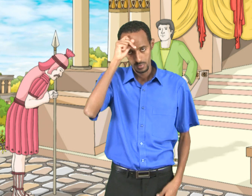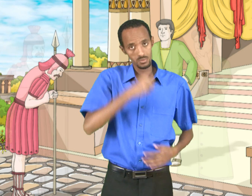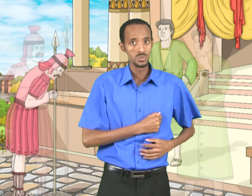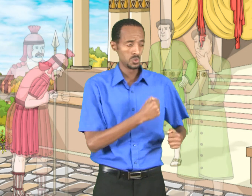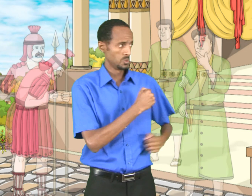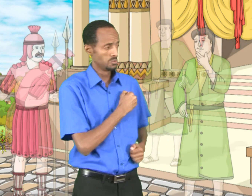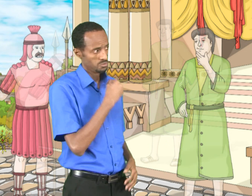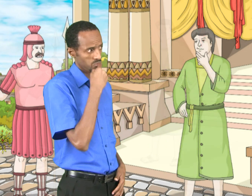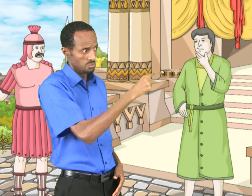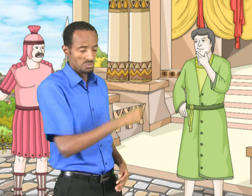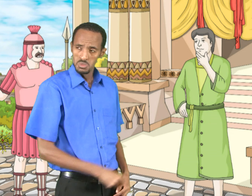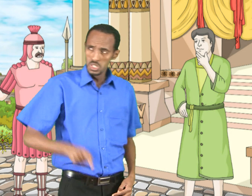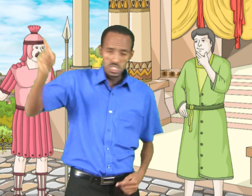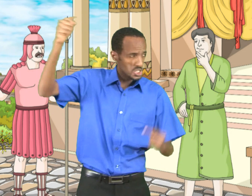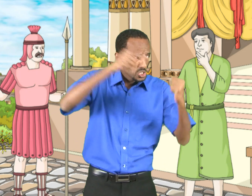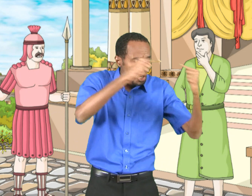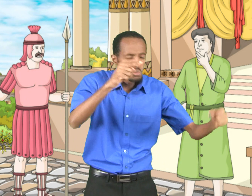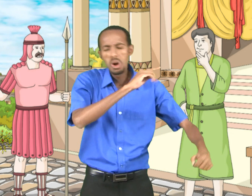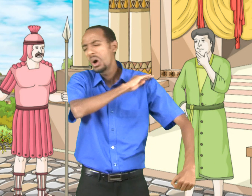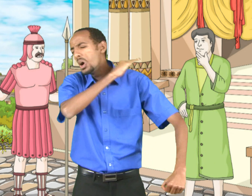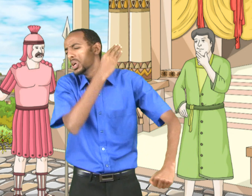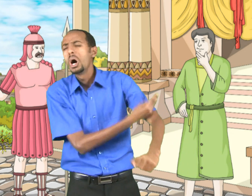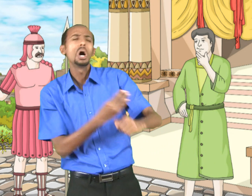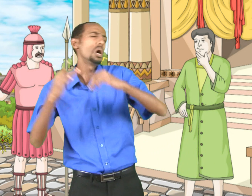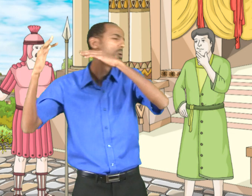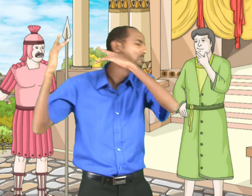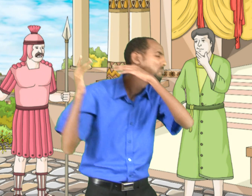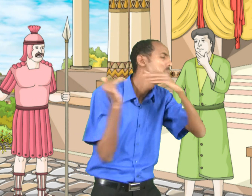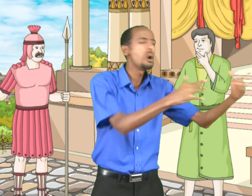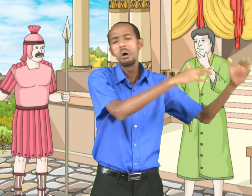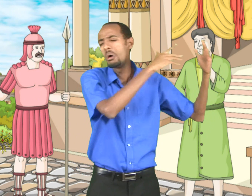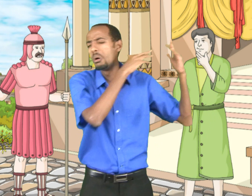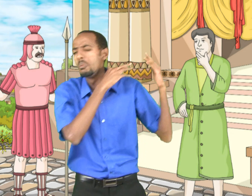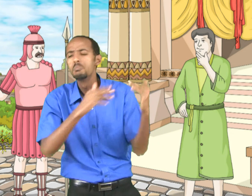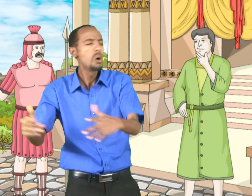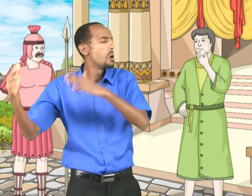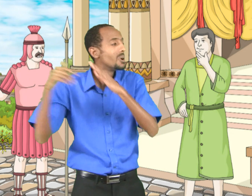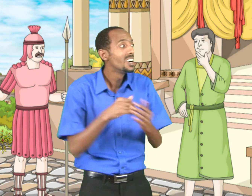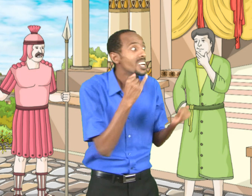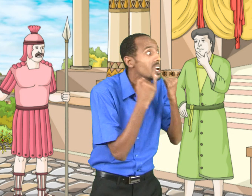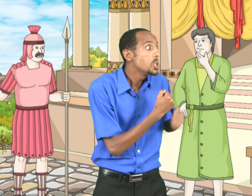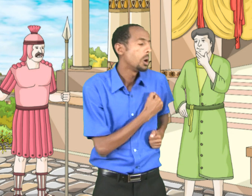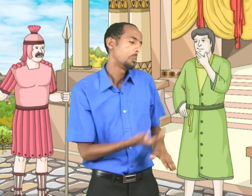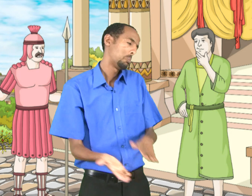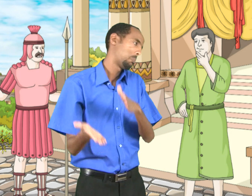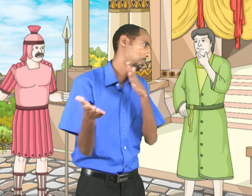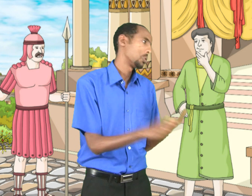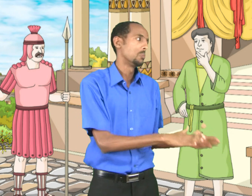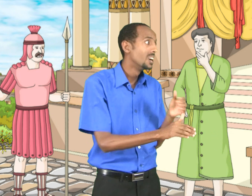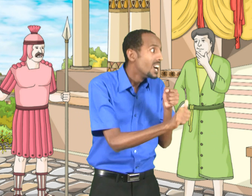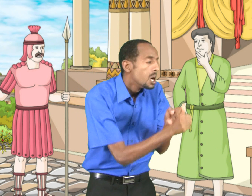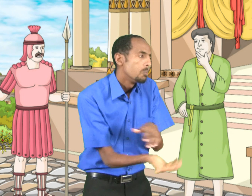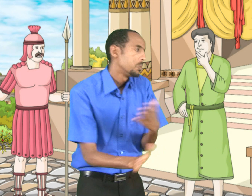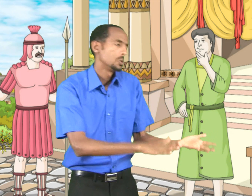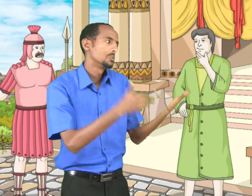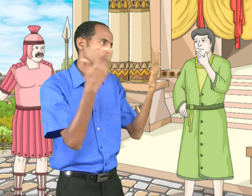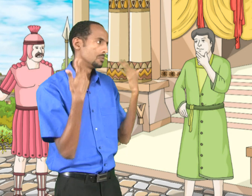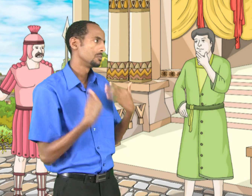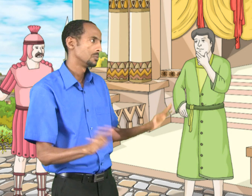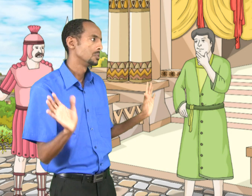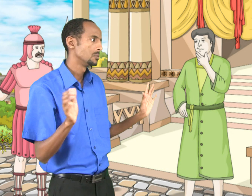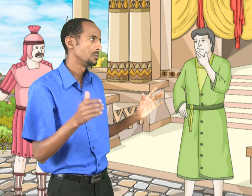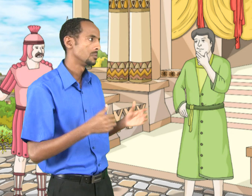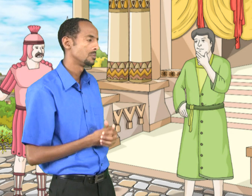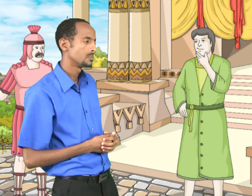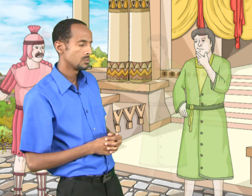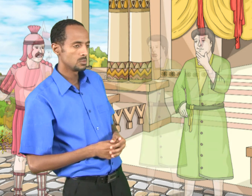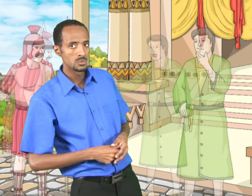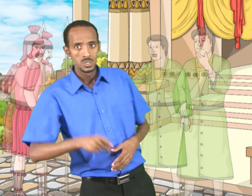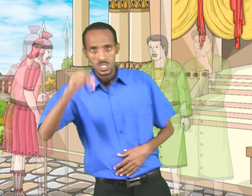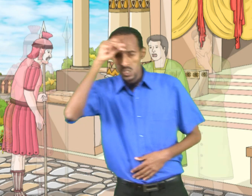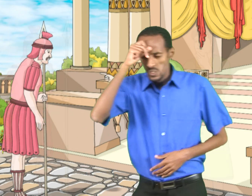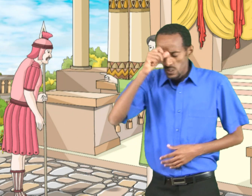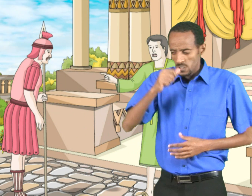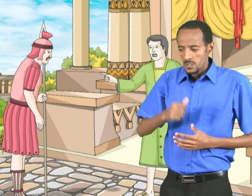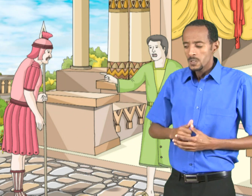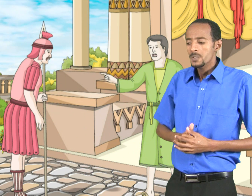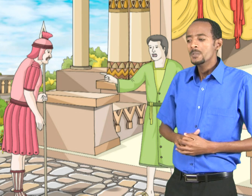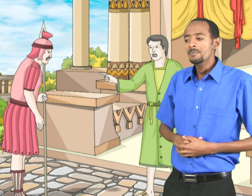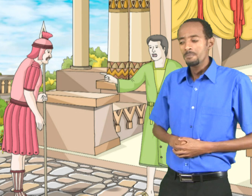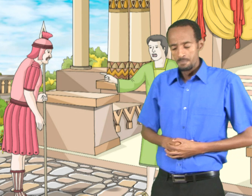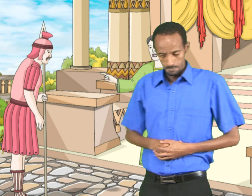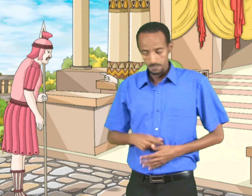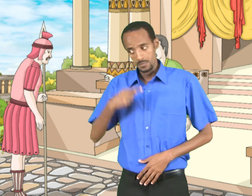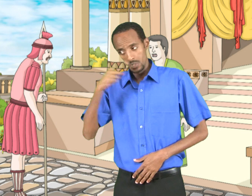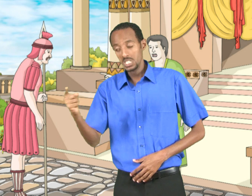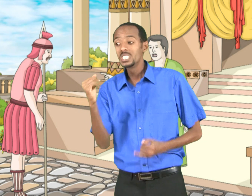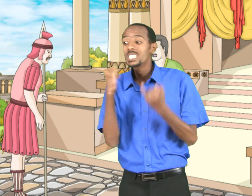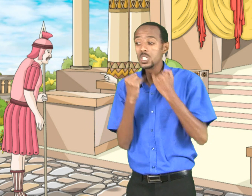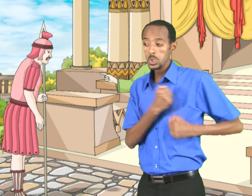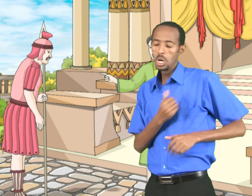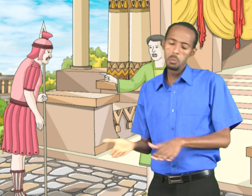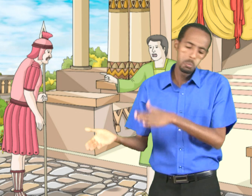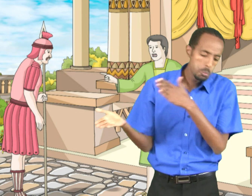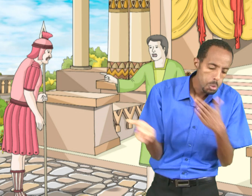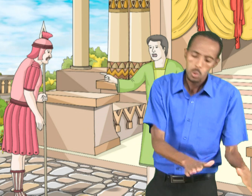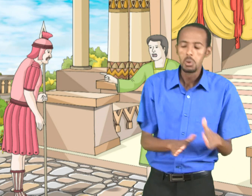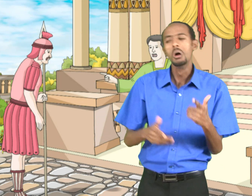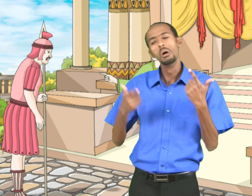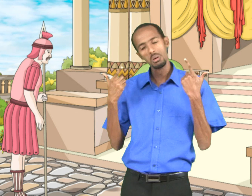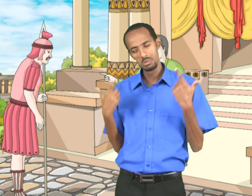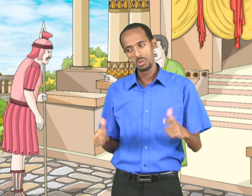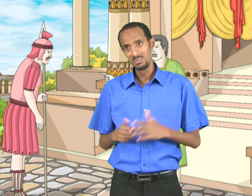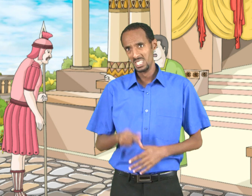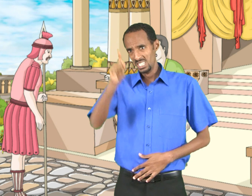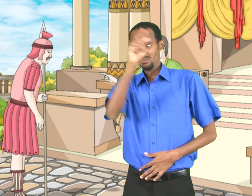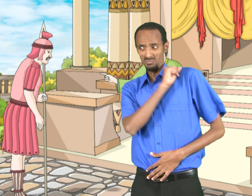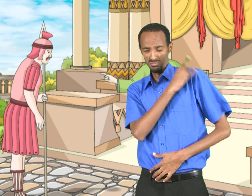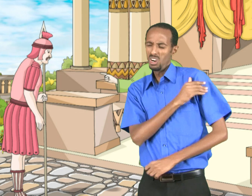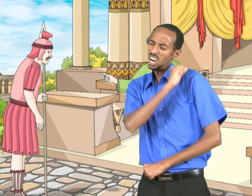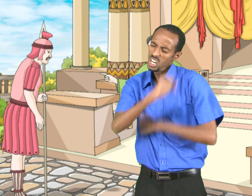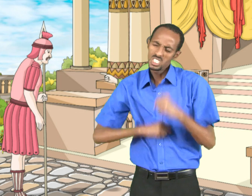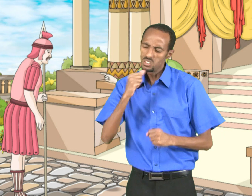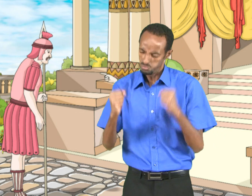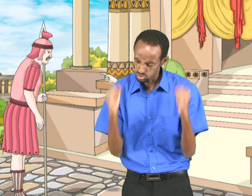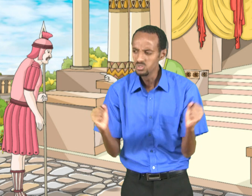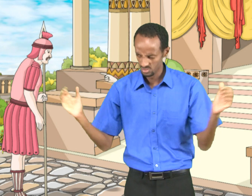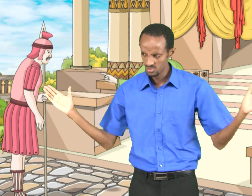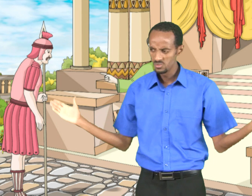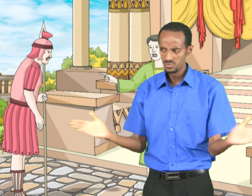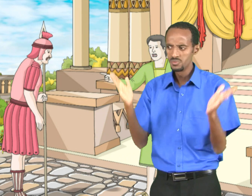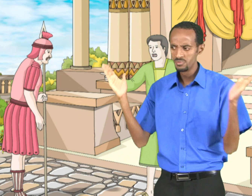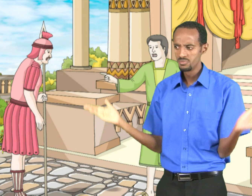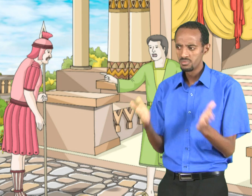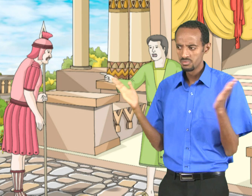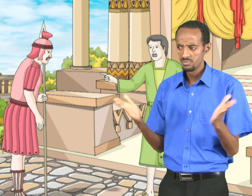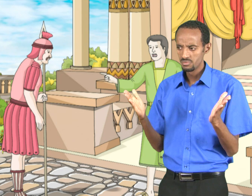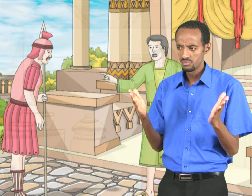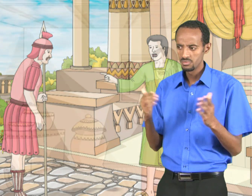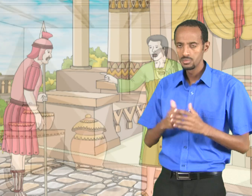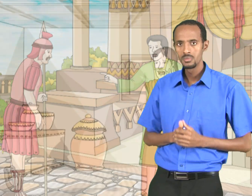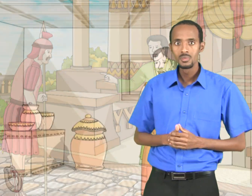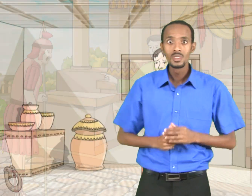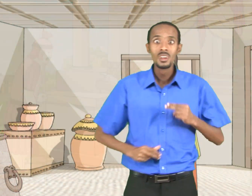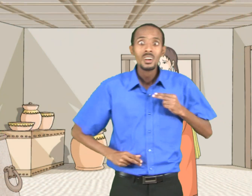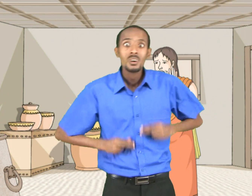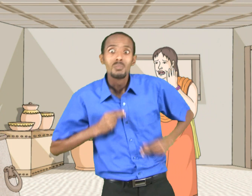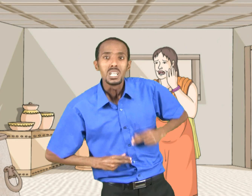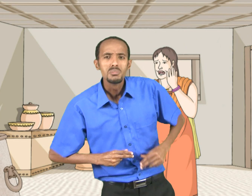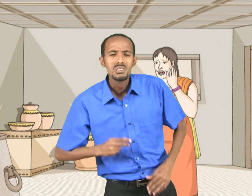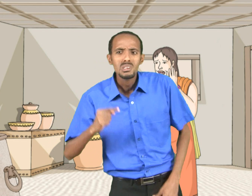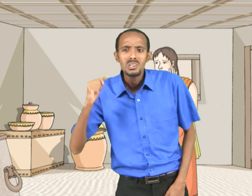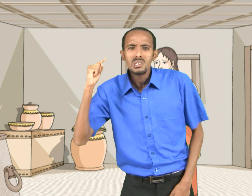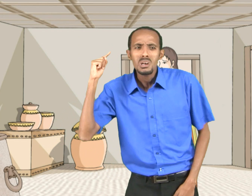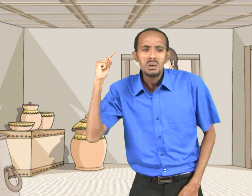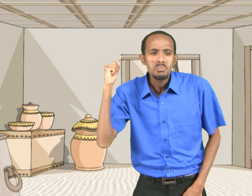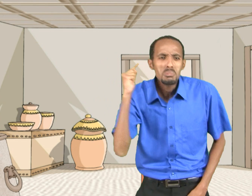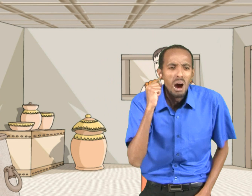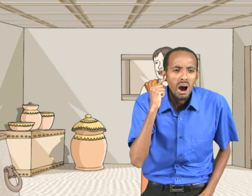Then the archers shot at your servants from the wall, and some of the king’s servants were killed. And your servant Uriah the Hittite is dead as well.” Then David told the messenger, “Say this to Joab: ‘Do not let this matter upset you, for the sword devours one as well as another. Strengthen your attack against the city and demolish it.’ Encourage him with these words.”